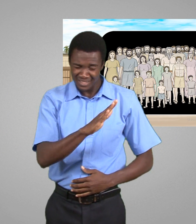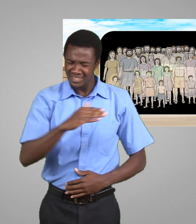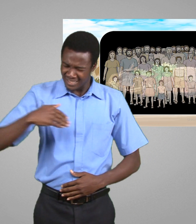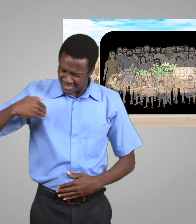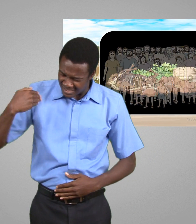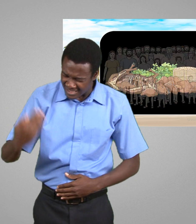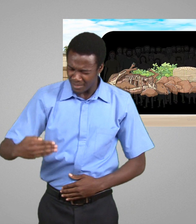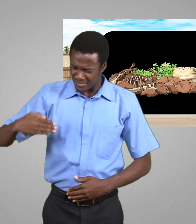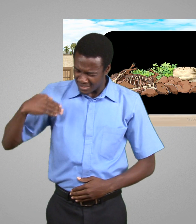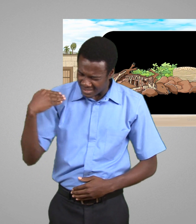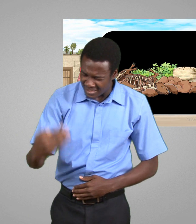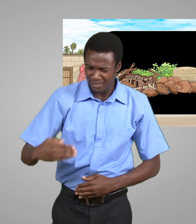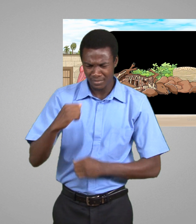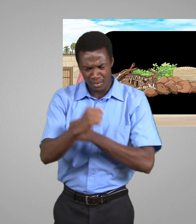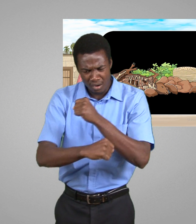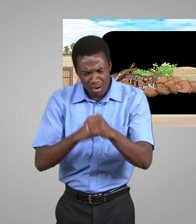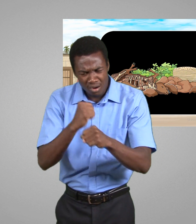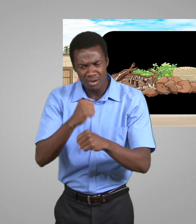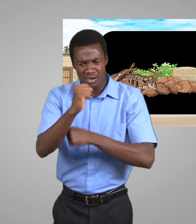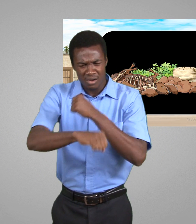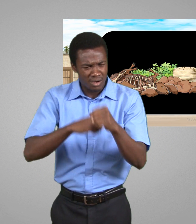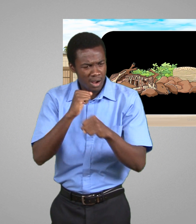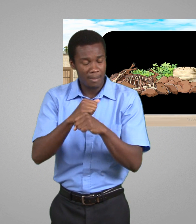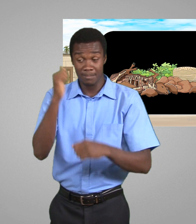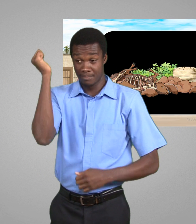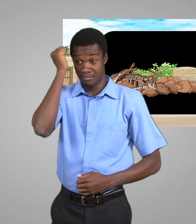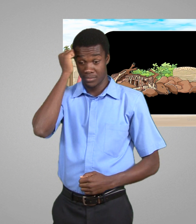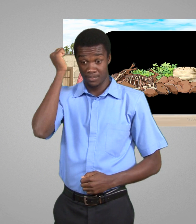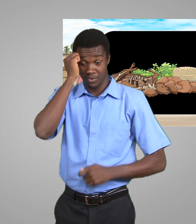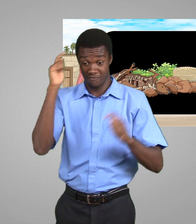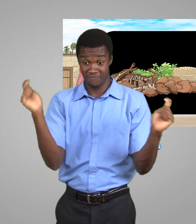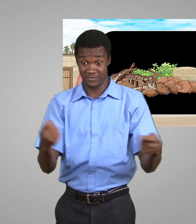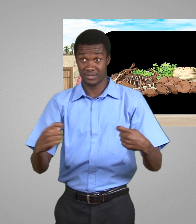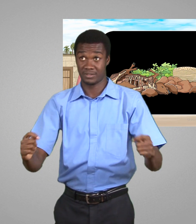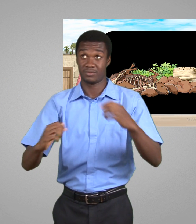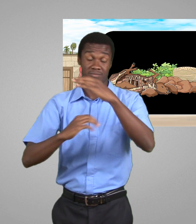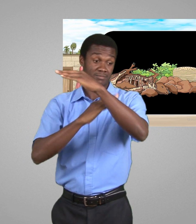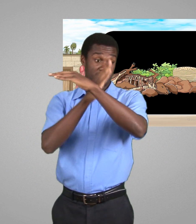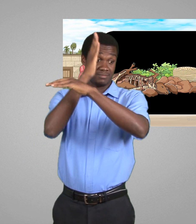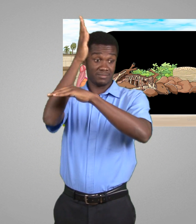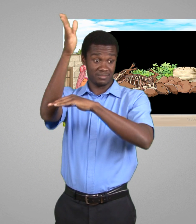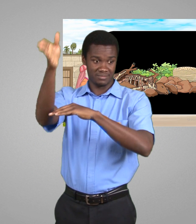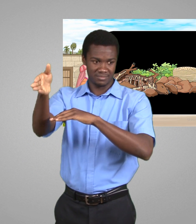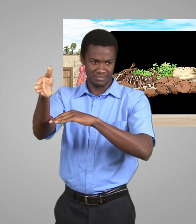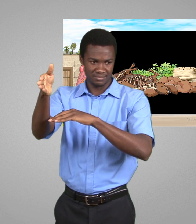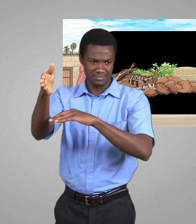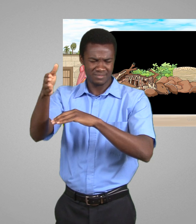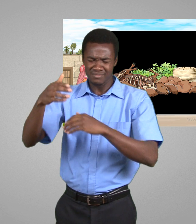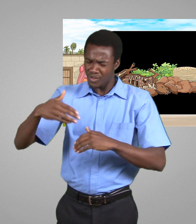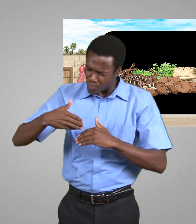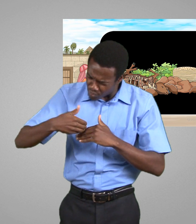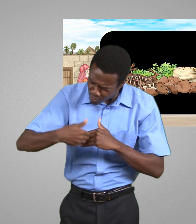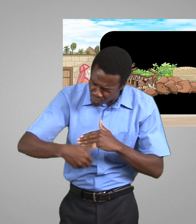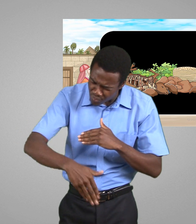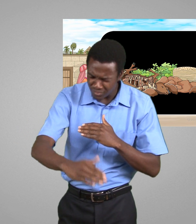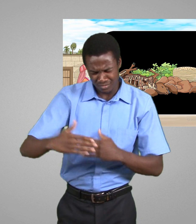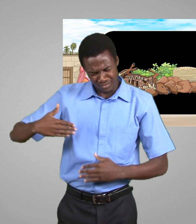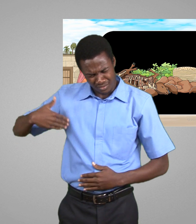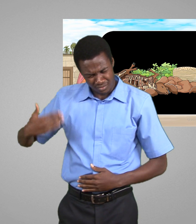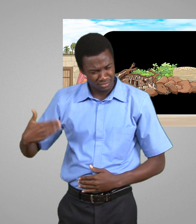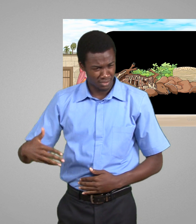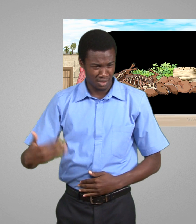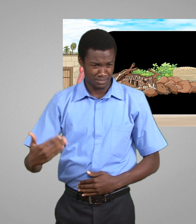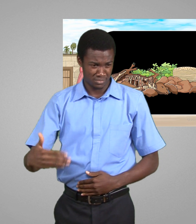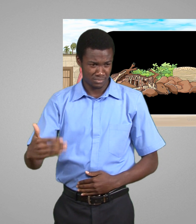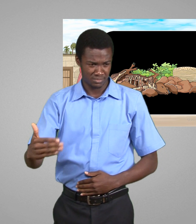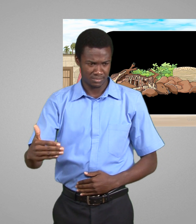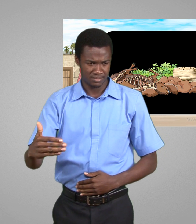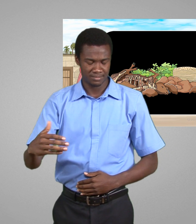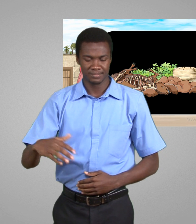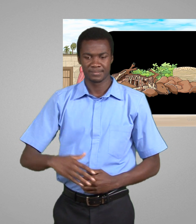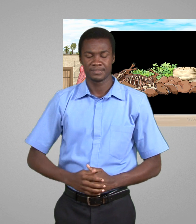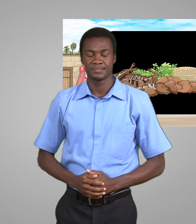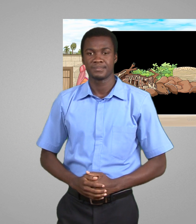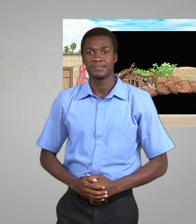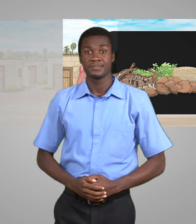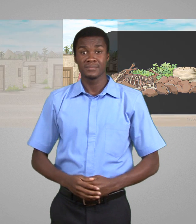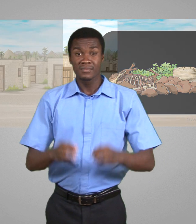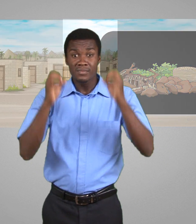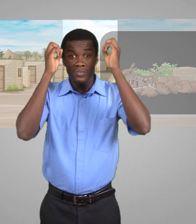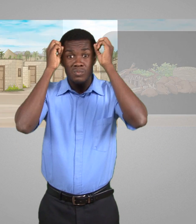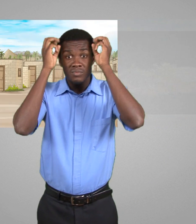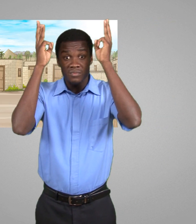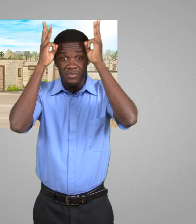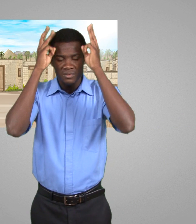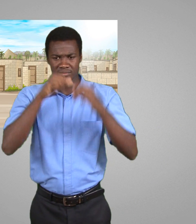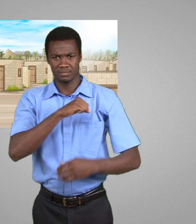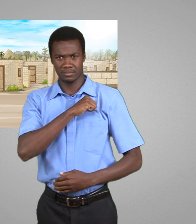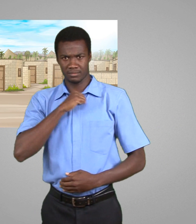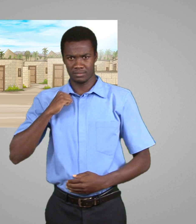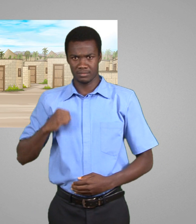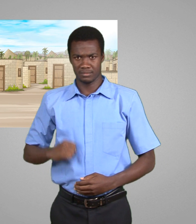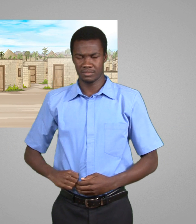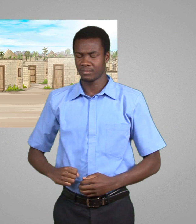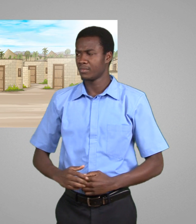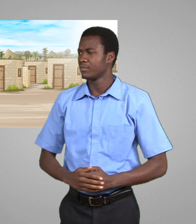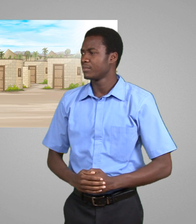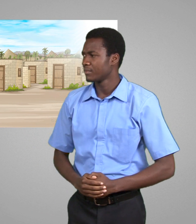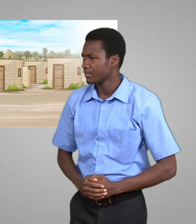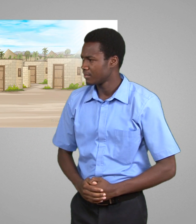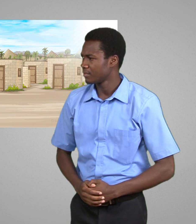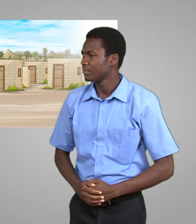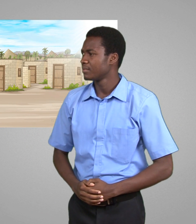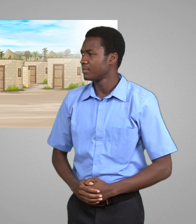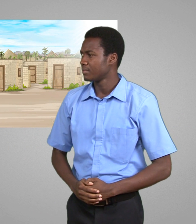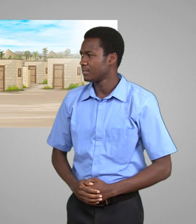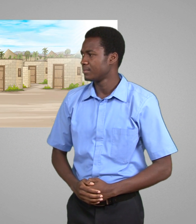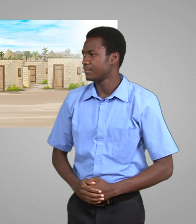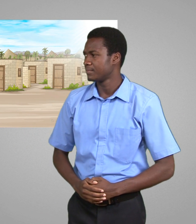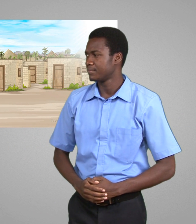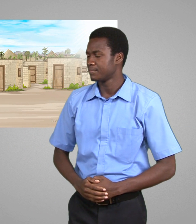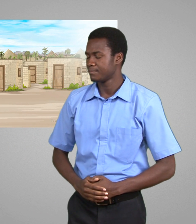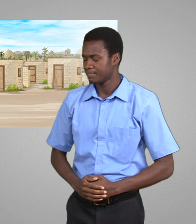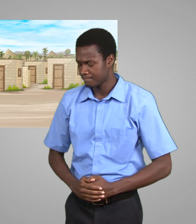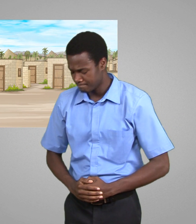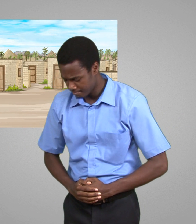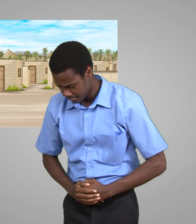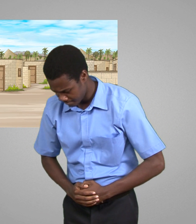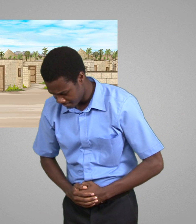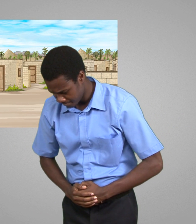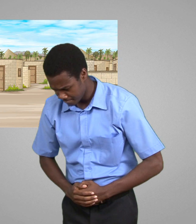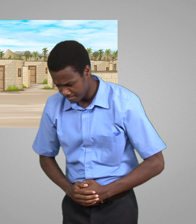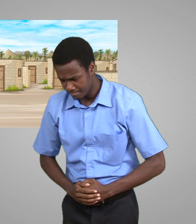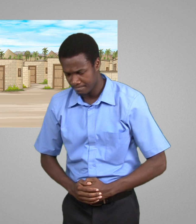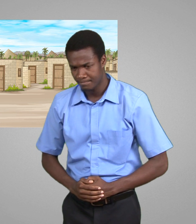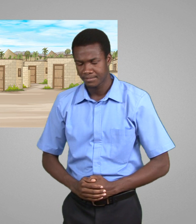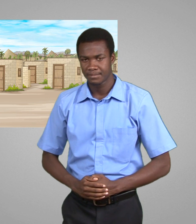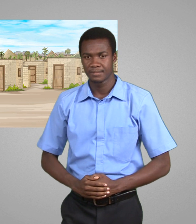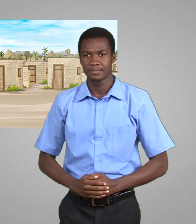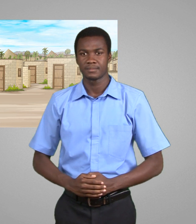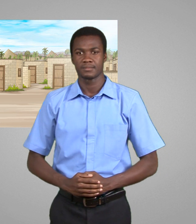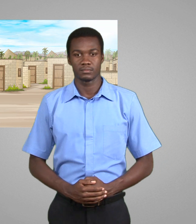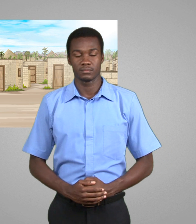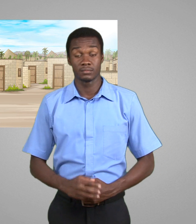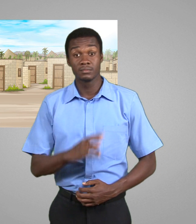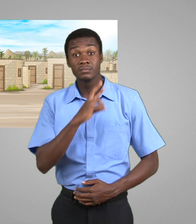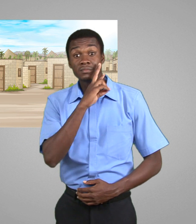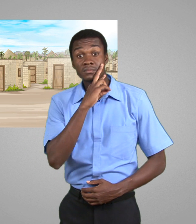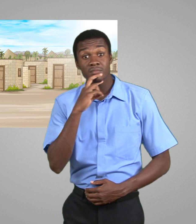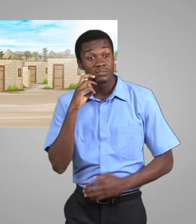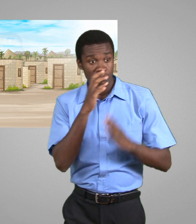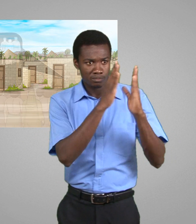If anyone eats something leavened, that person, whether a foreigner or native of the land, must be cut off from the congregation of Israel. You are not to eat anything leavened; eat unleavened bread in all your homes.”